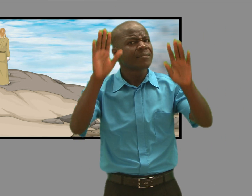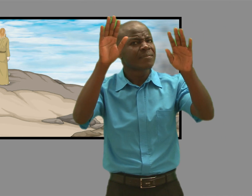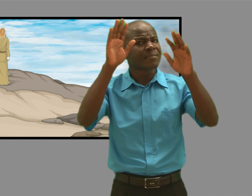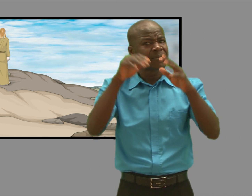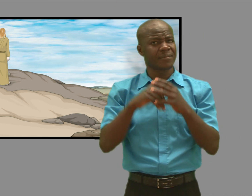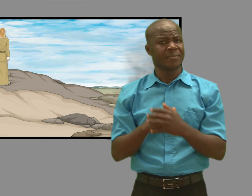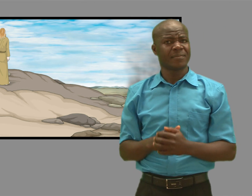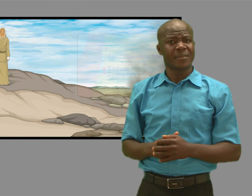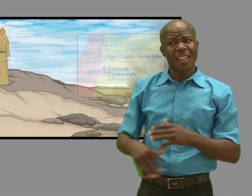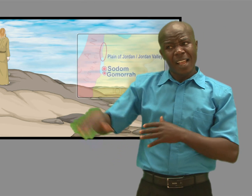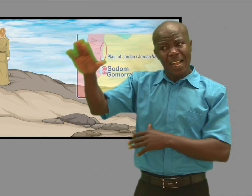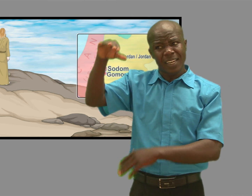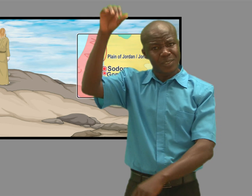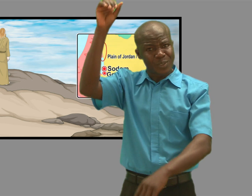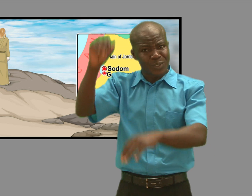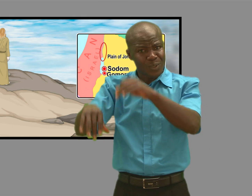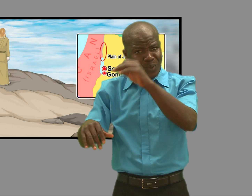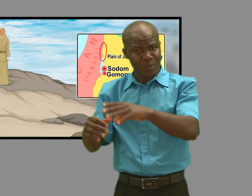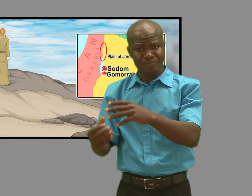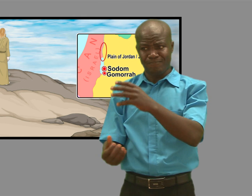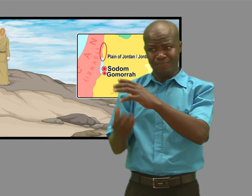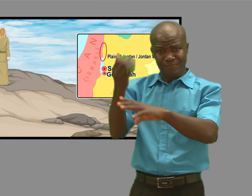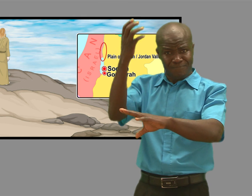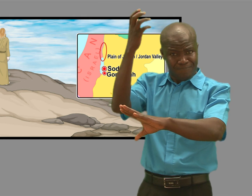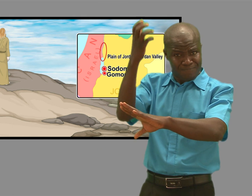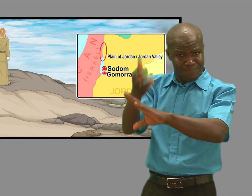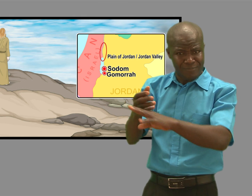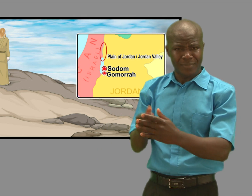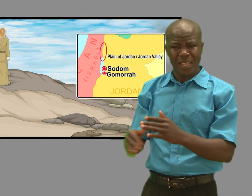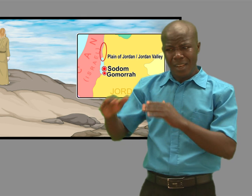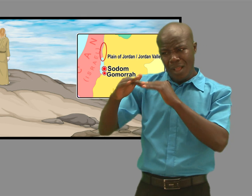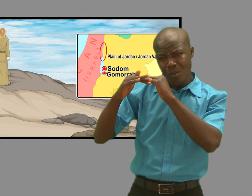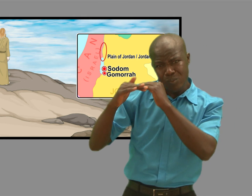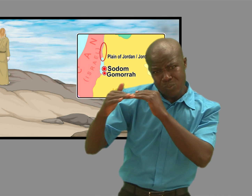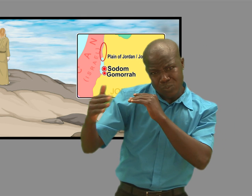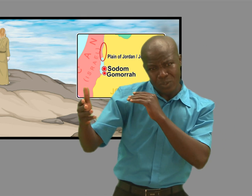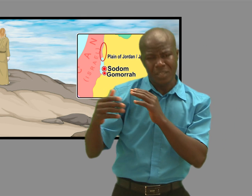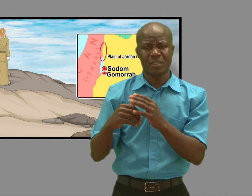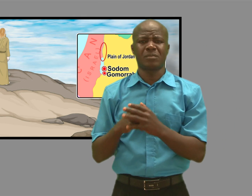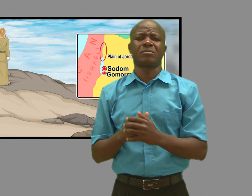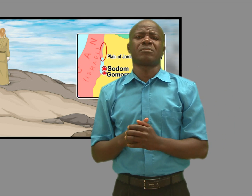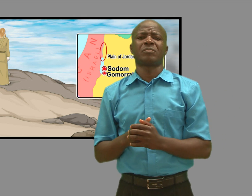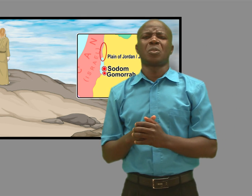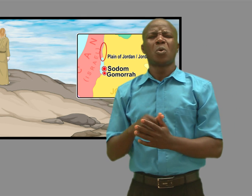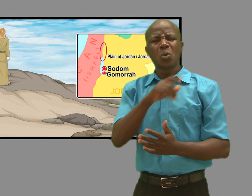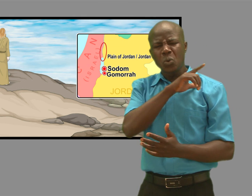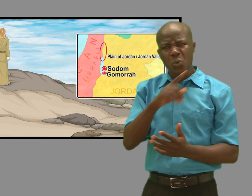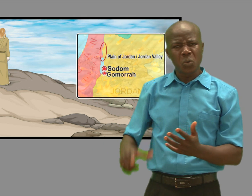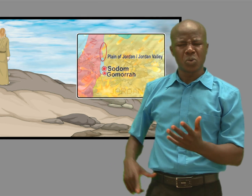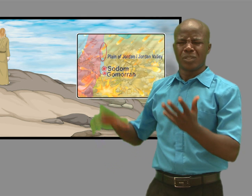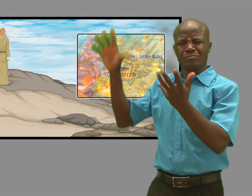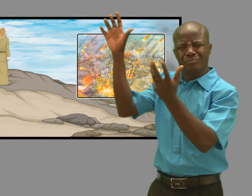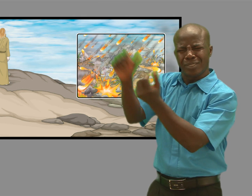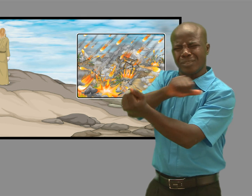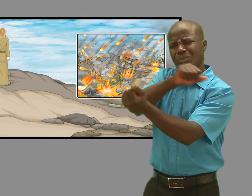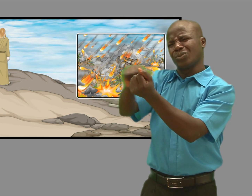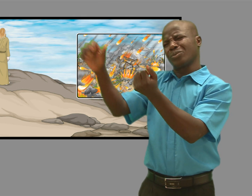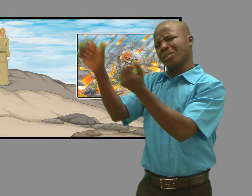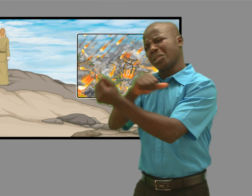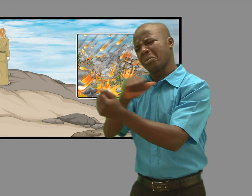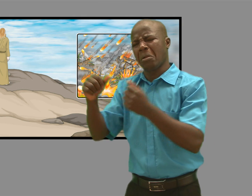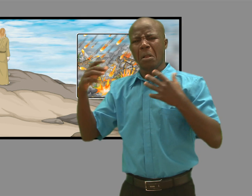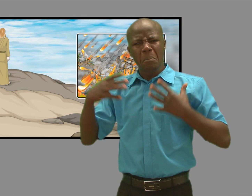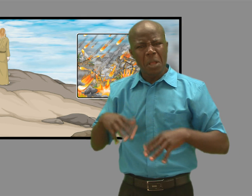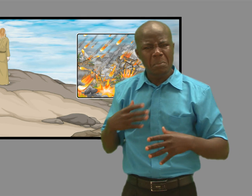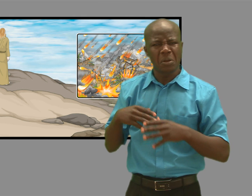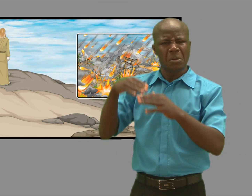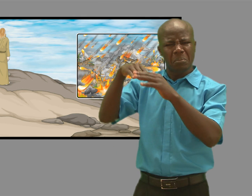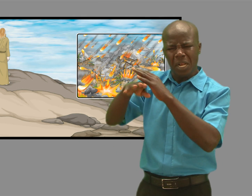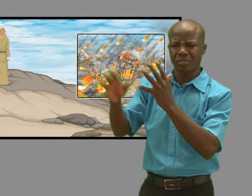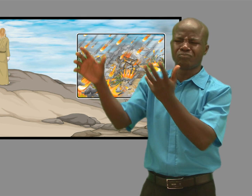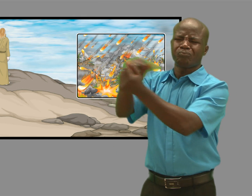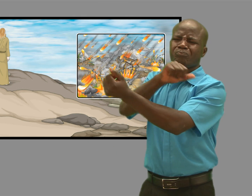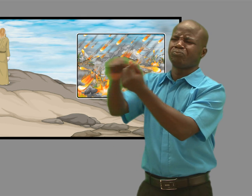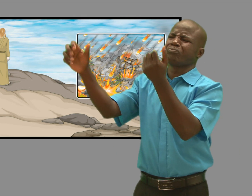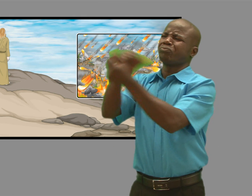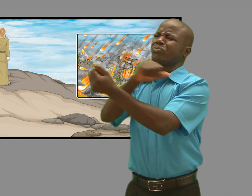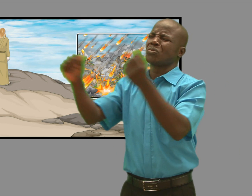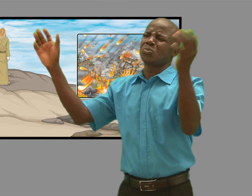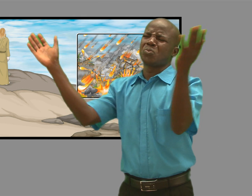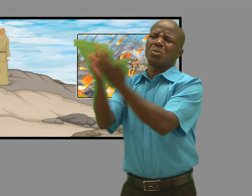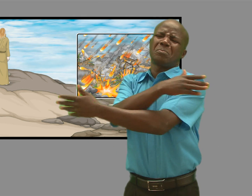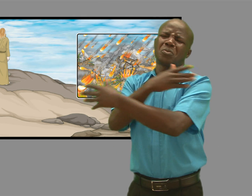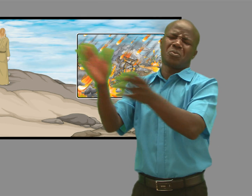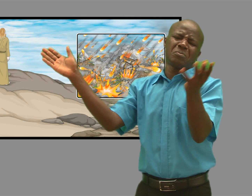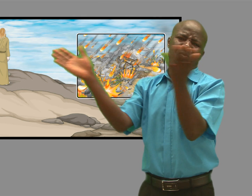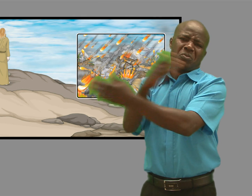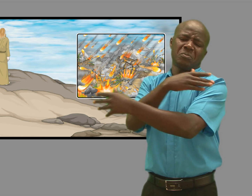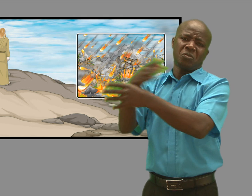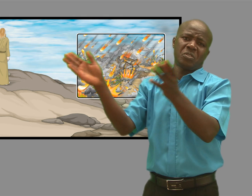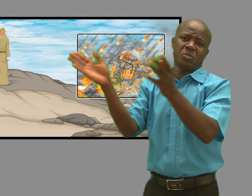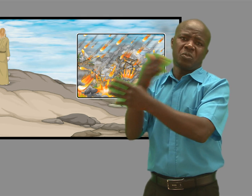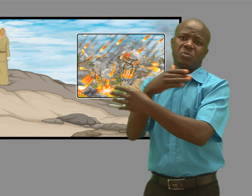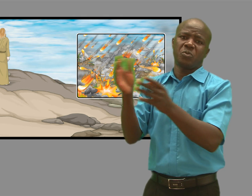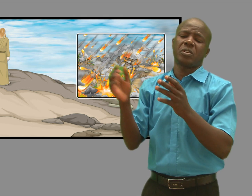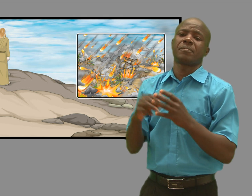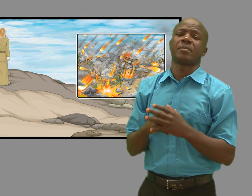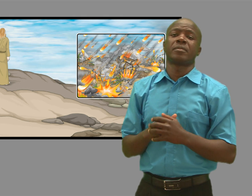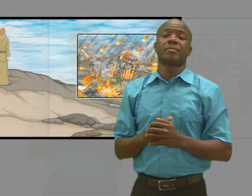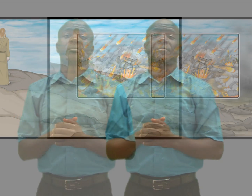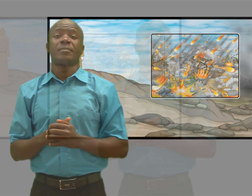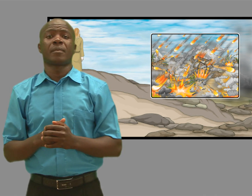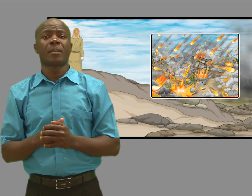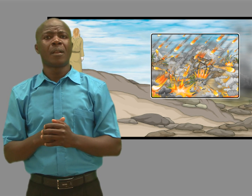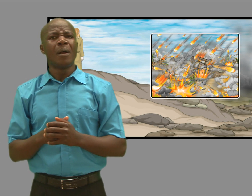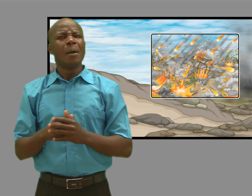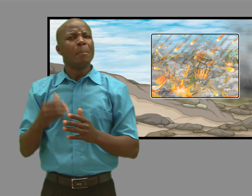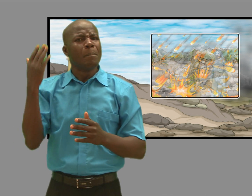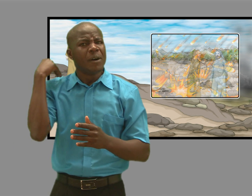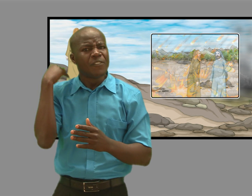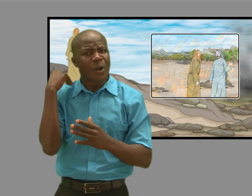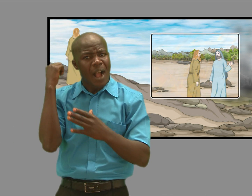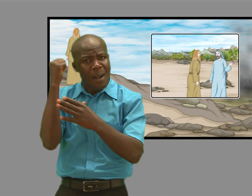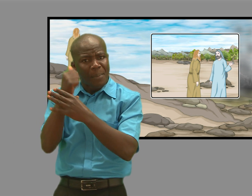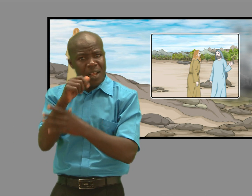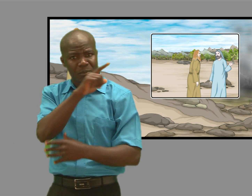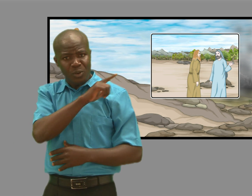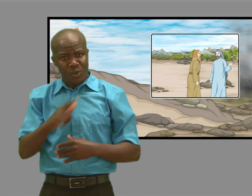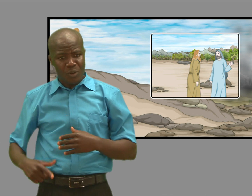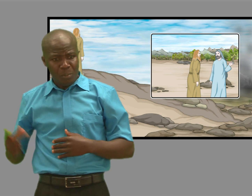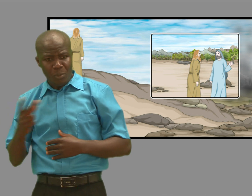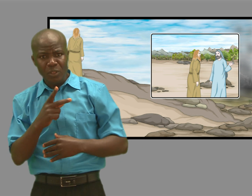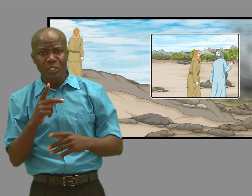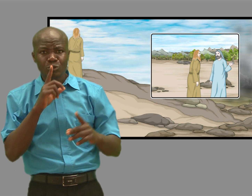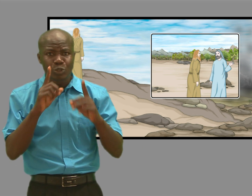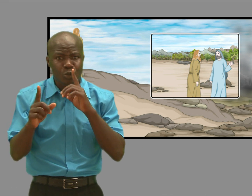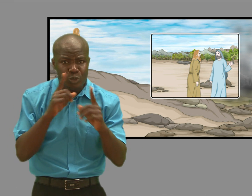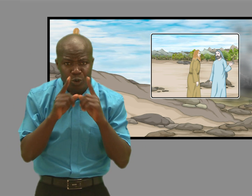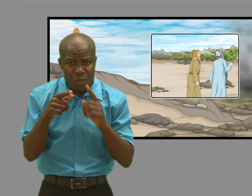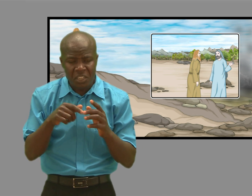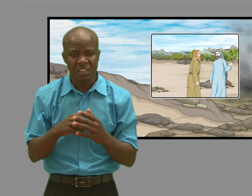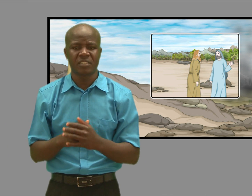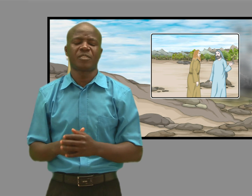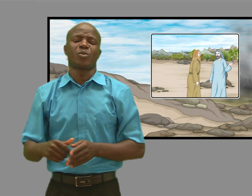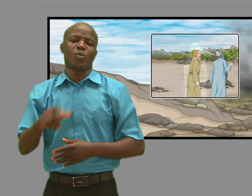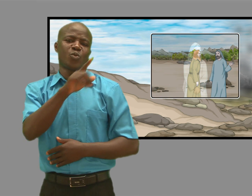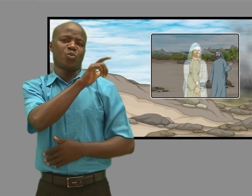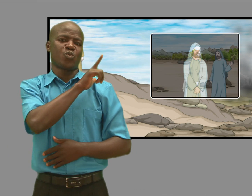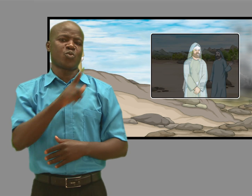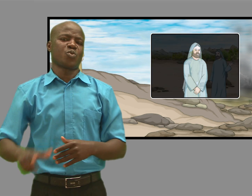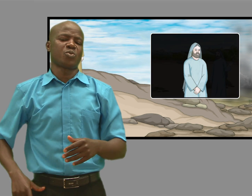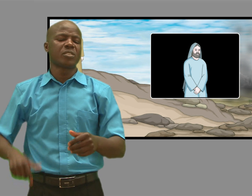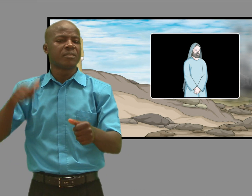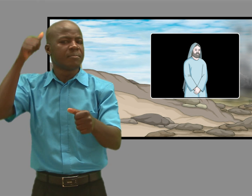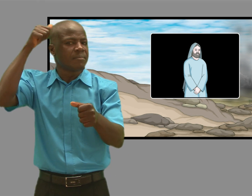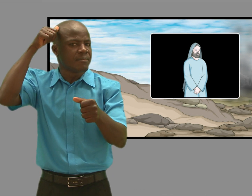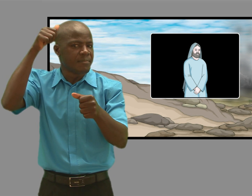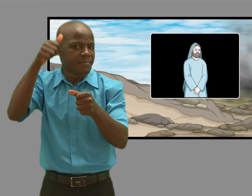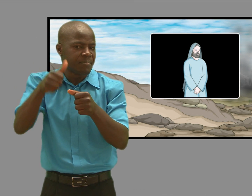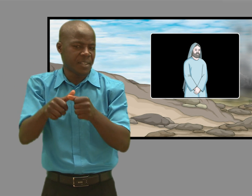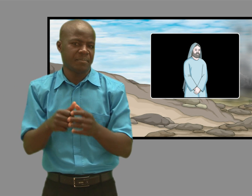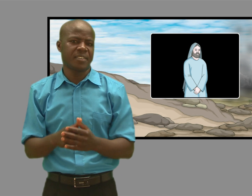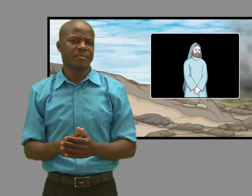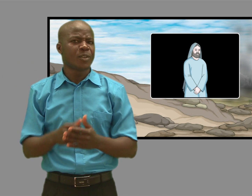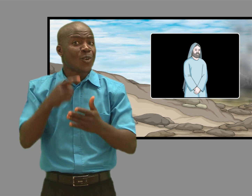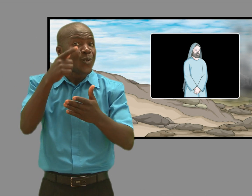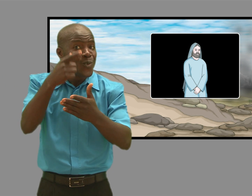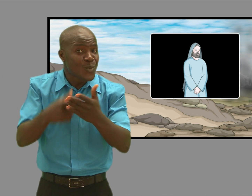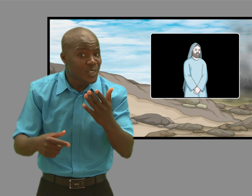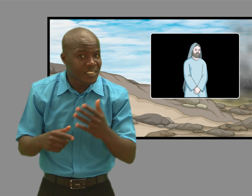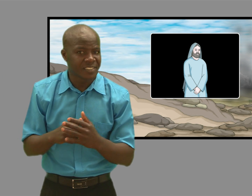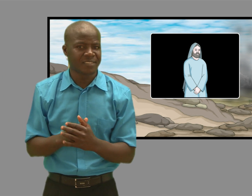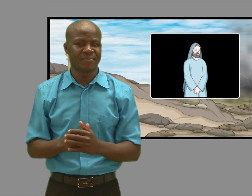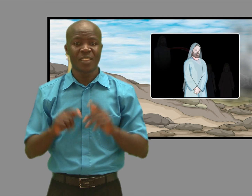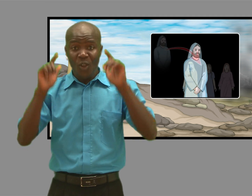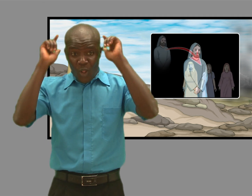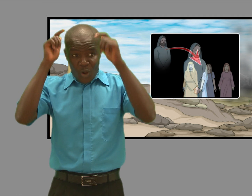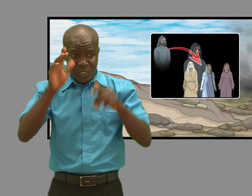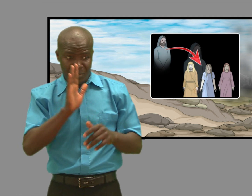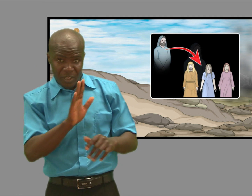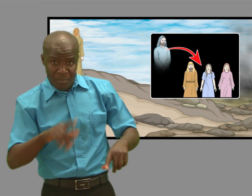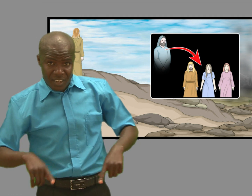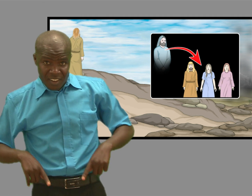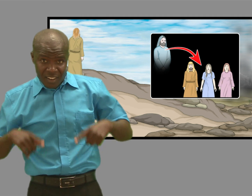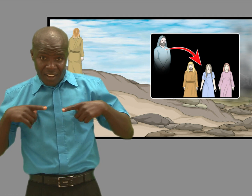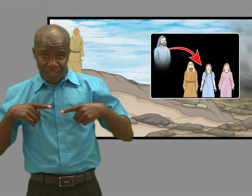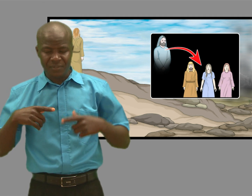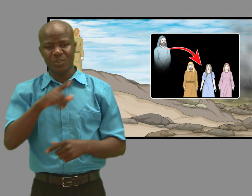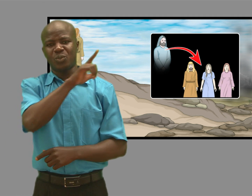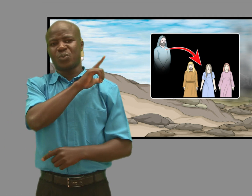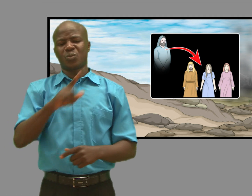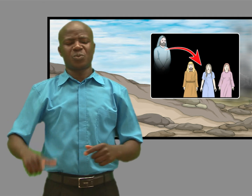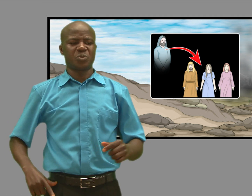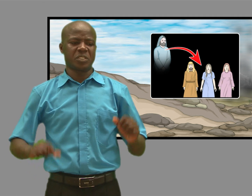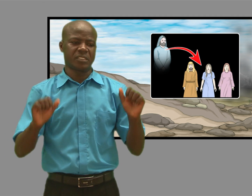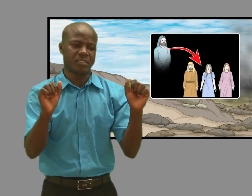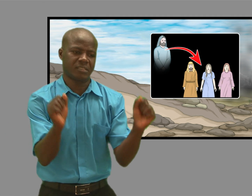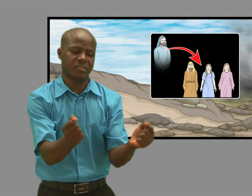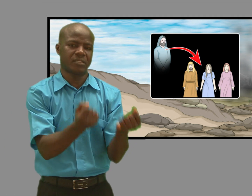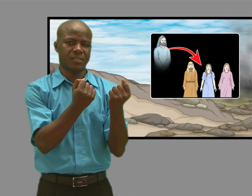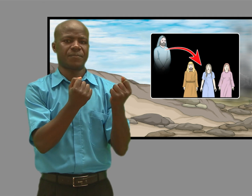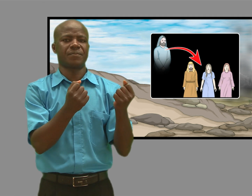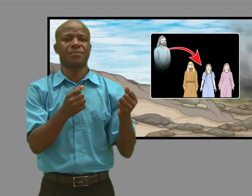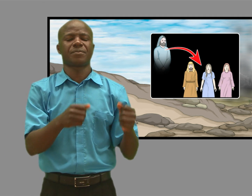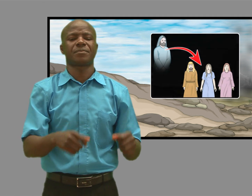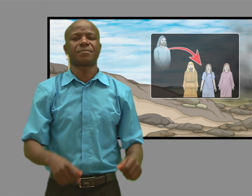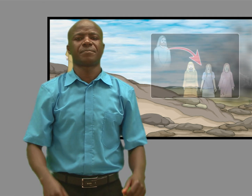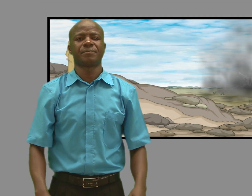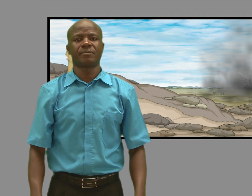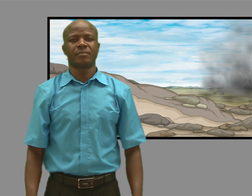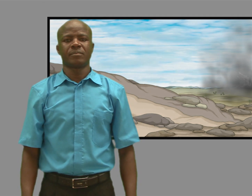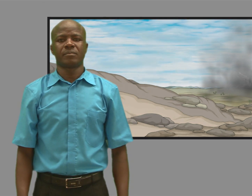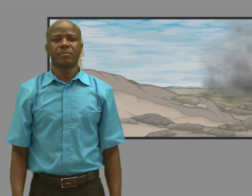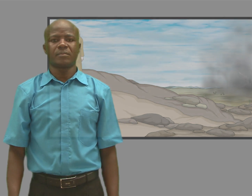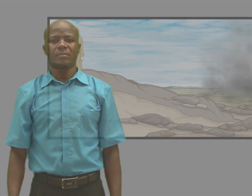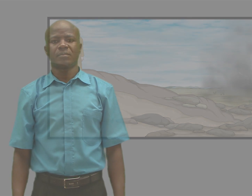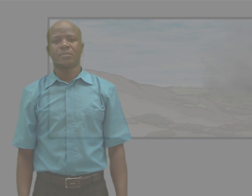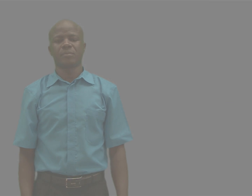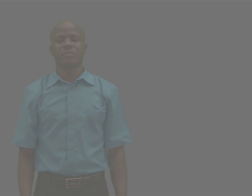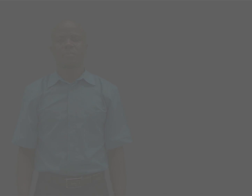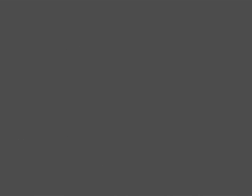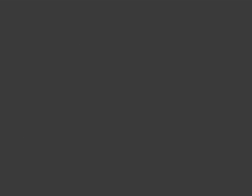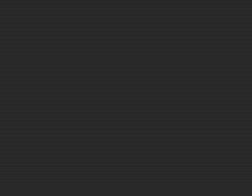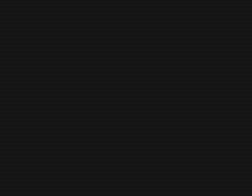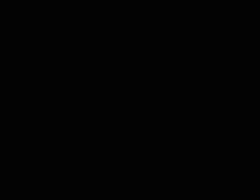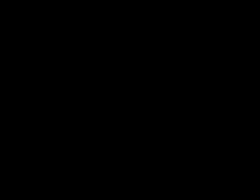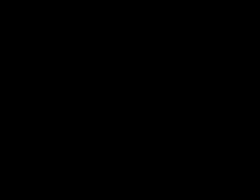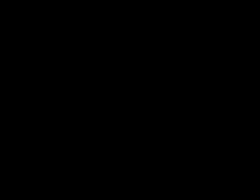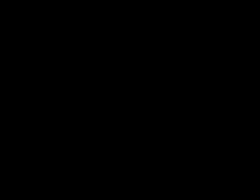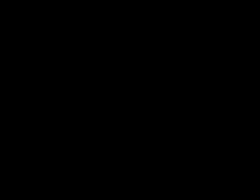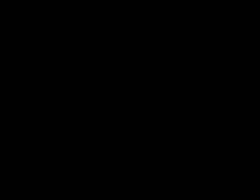So when God destroyed the cities of the plain, He remembered Abraham, and He brought Lot out of the catastrophe that destroyed the cities where he had lived.